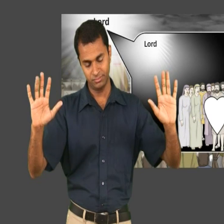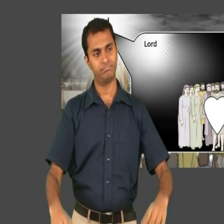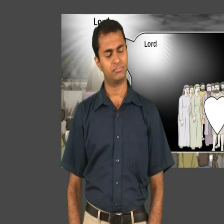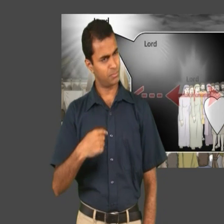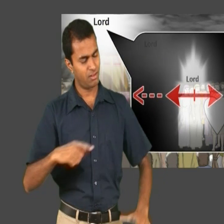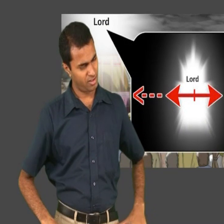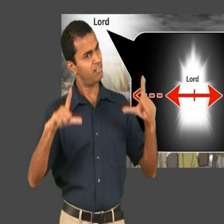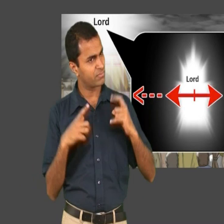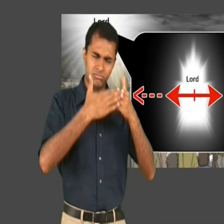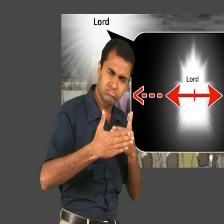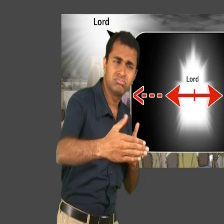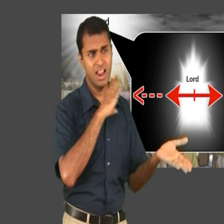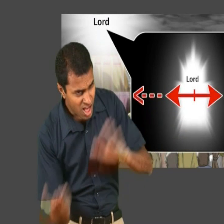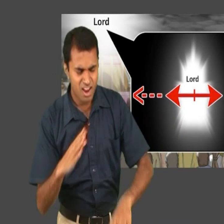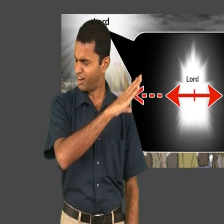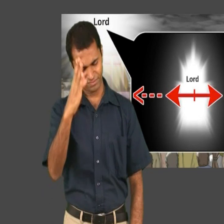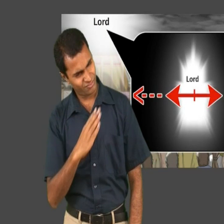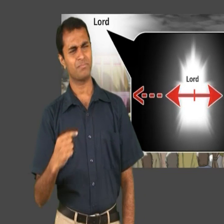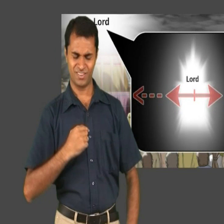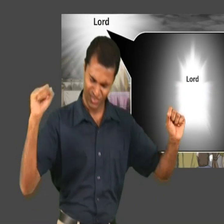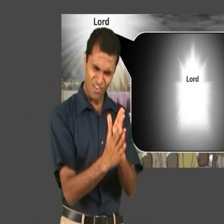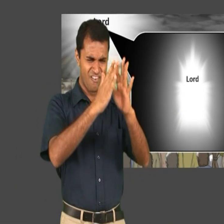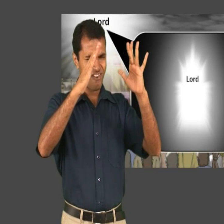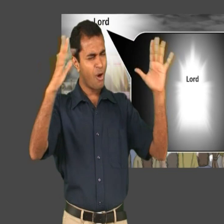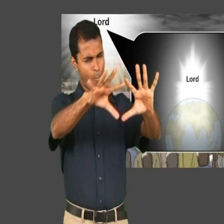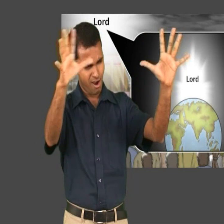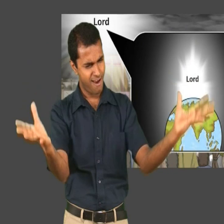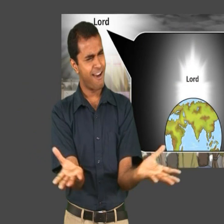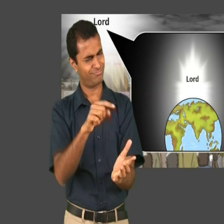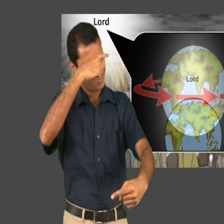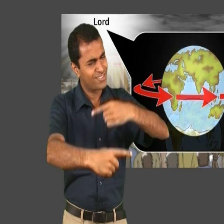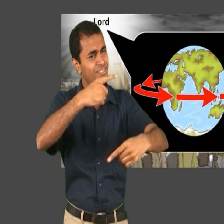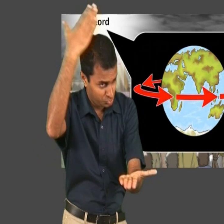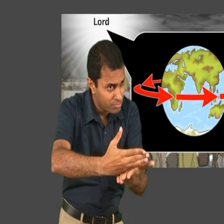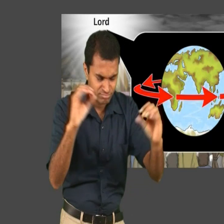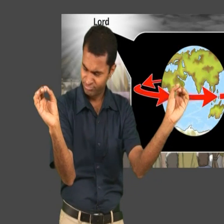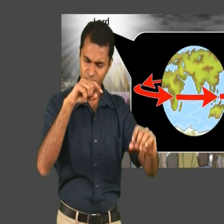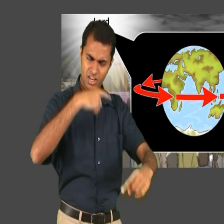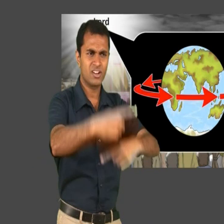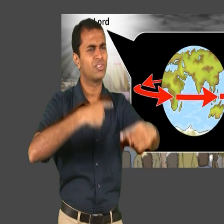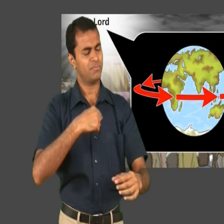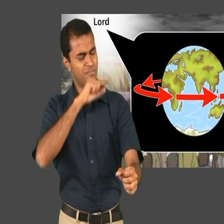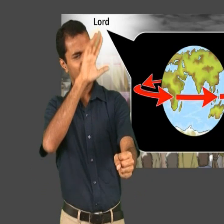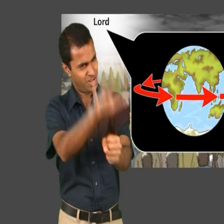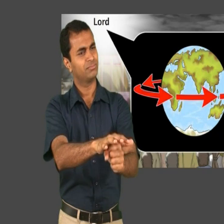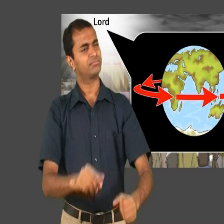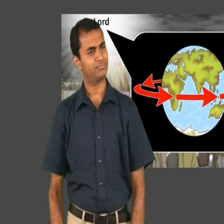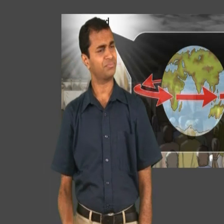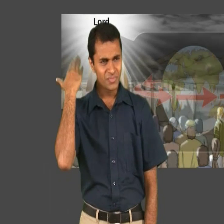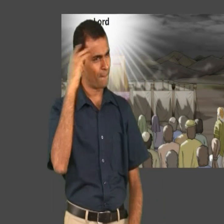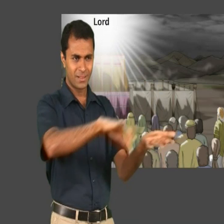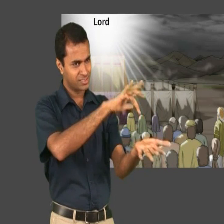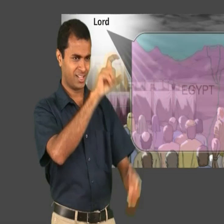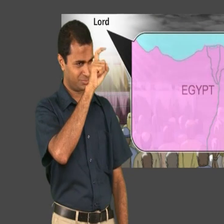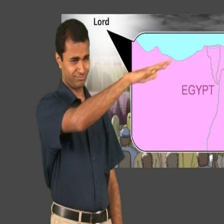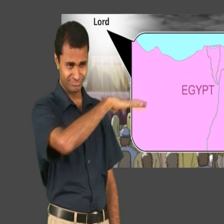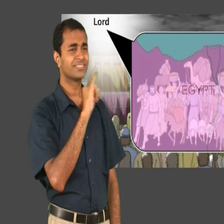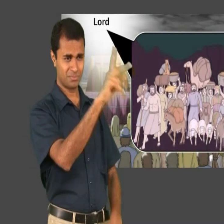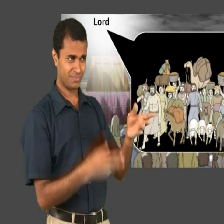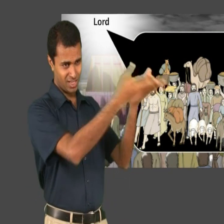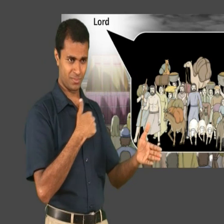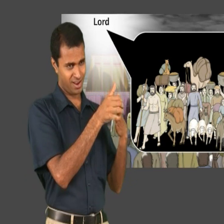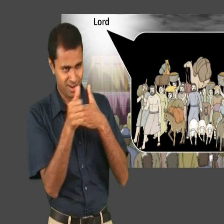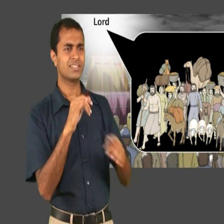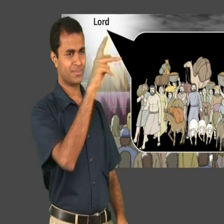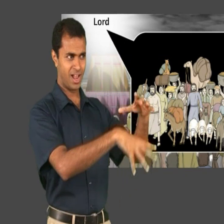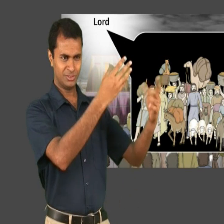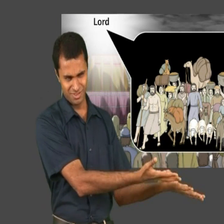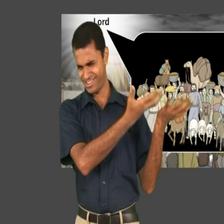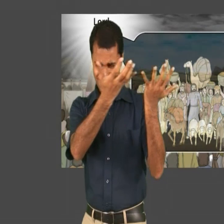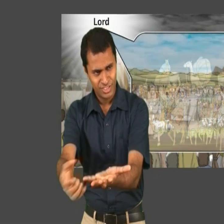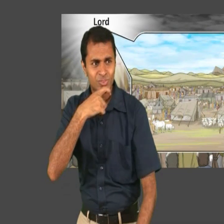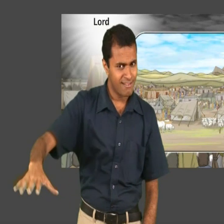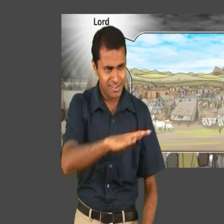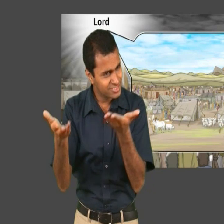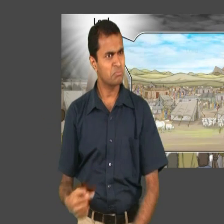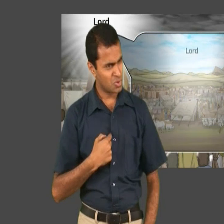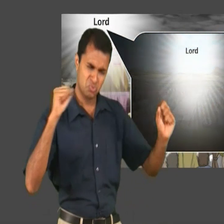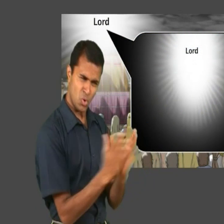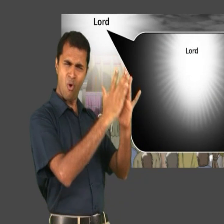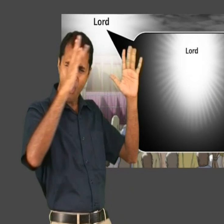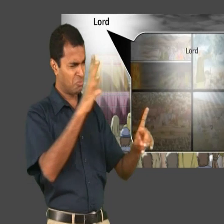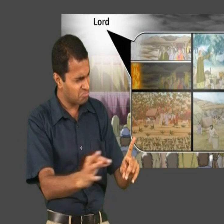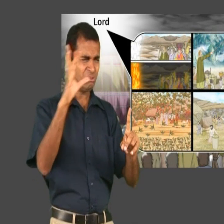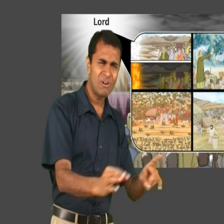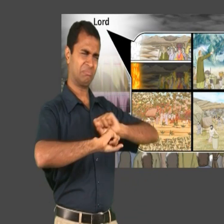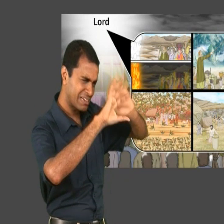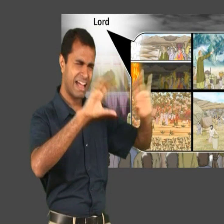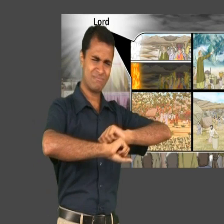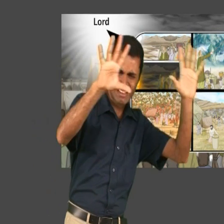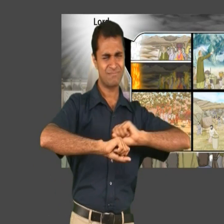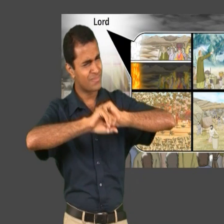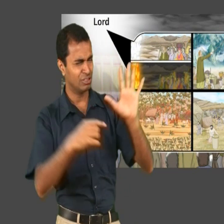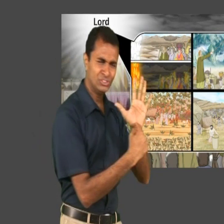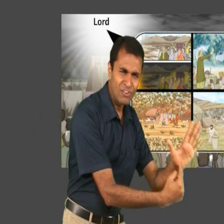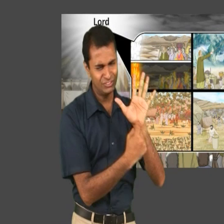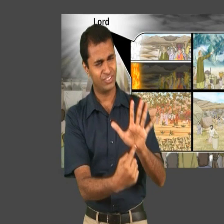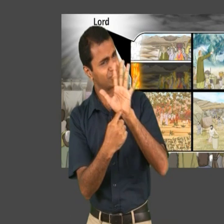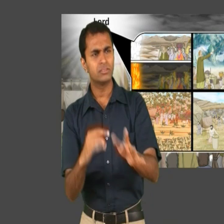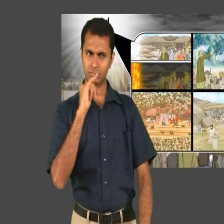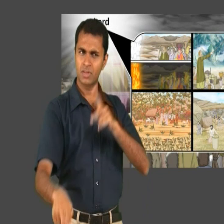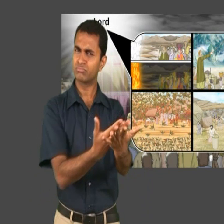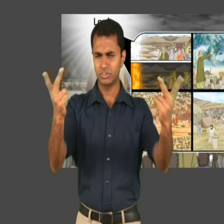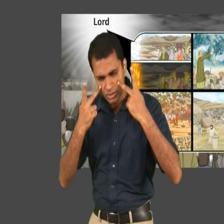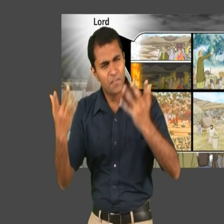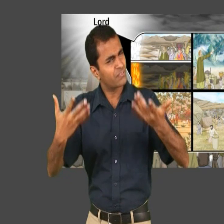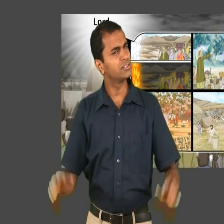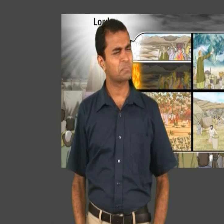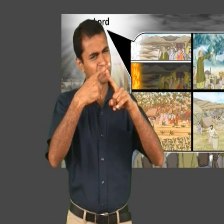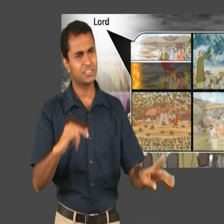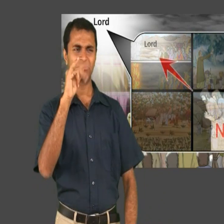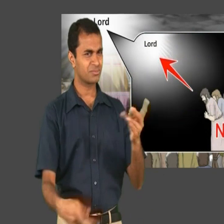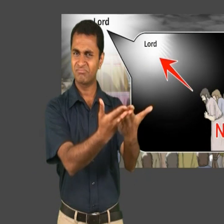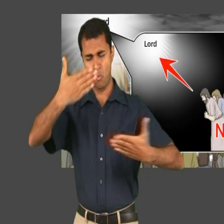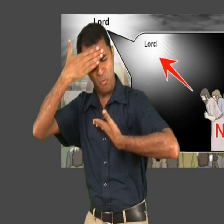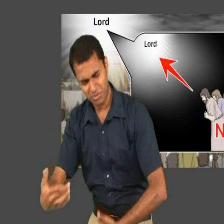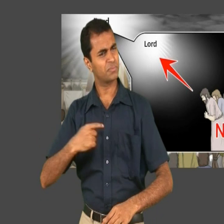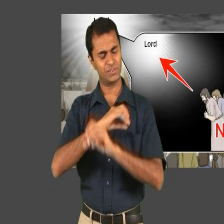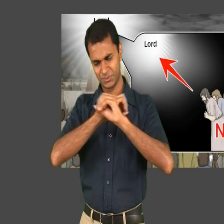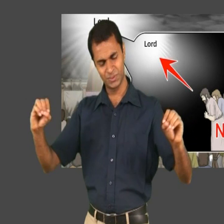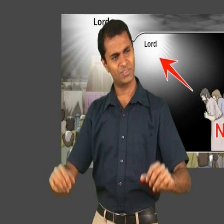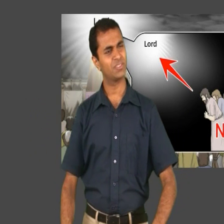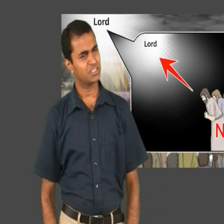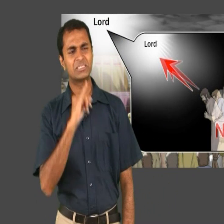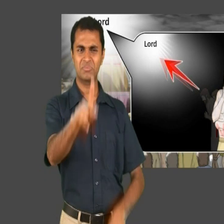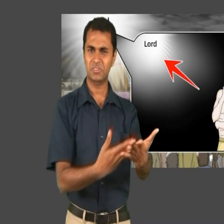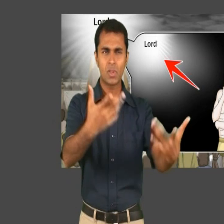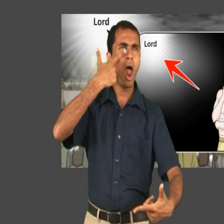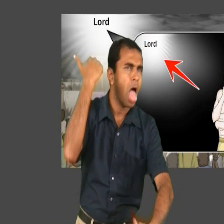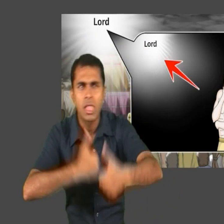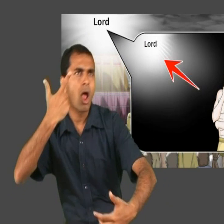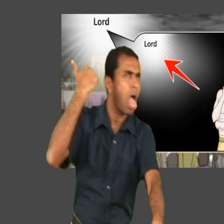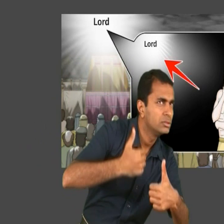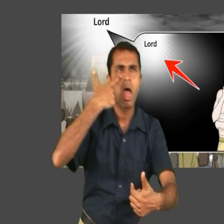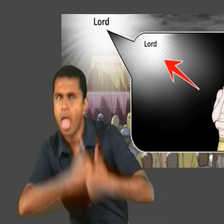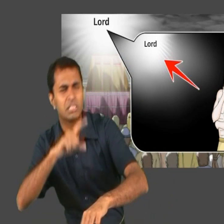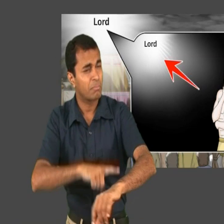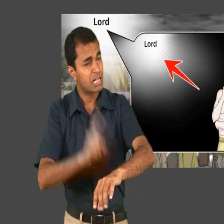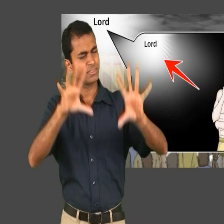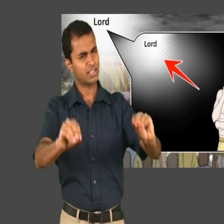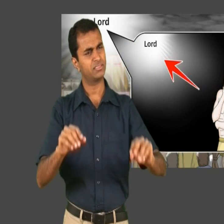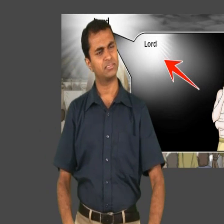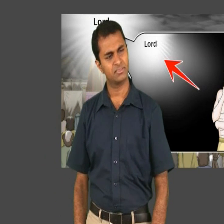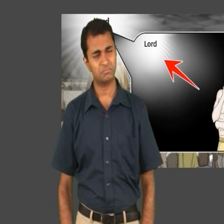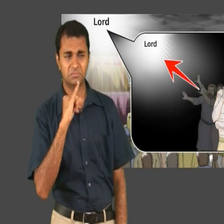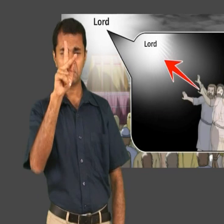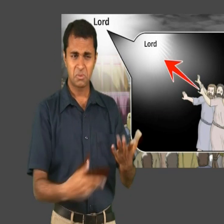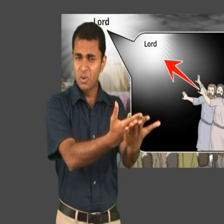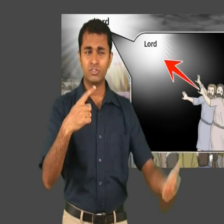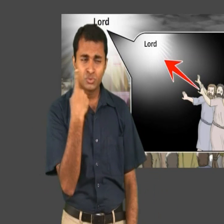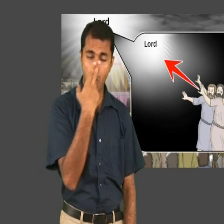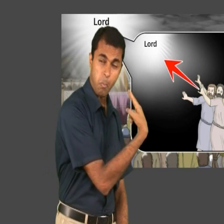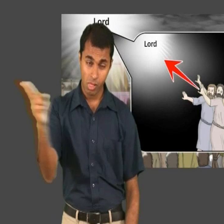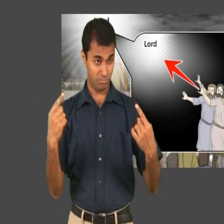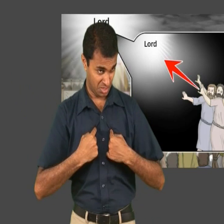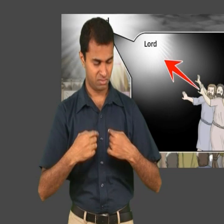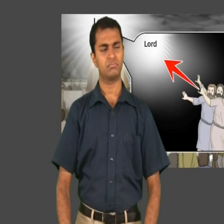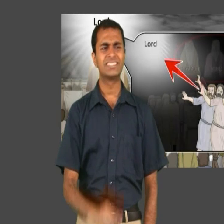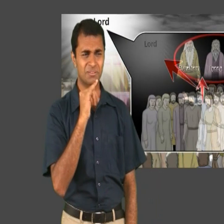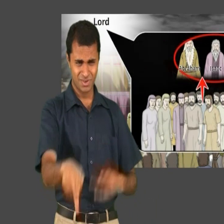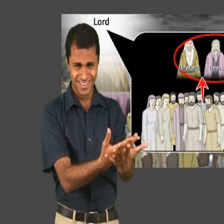“Yet as surely as I live and as surely as the whole earth is filled with the glory of the LORD, not one of the men who have seen My glory and the signs I performed in Egypt and in the wilderness—yet have tested Me and disobeyed Me these ten times— not one will ever see the land that I swore to give their fathers.